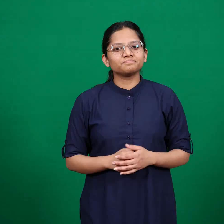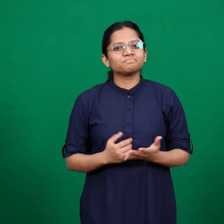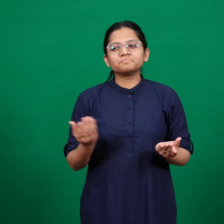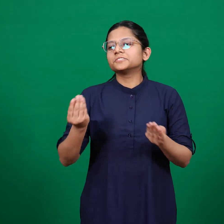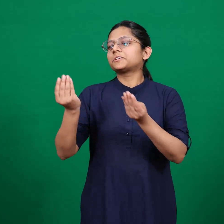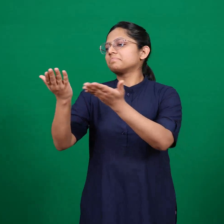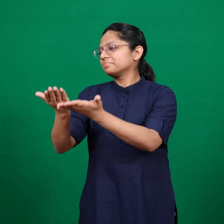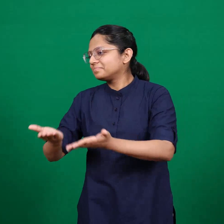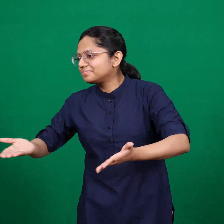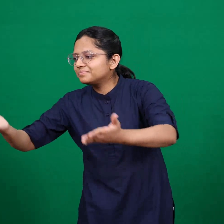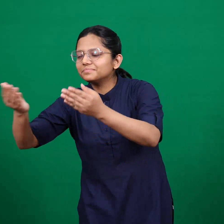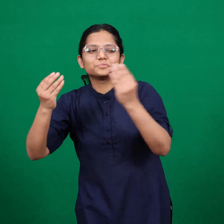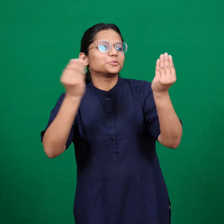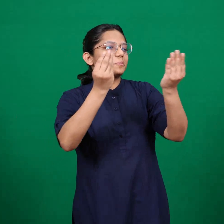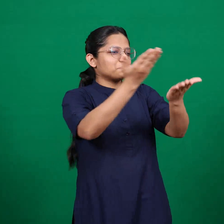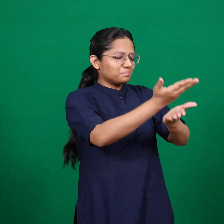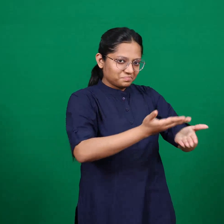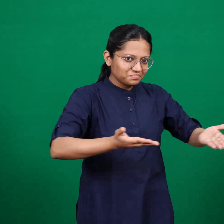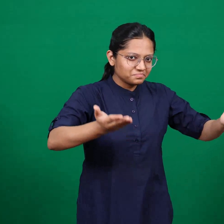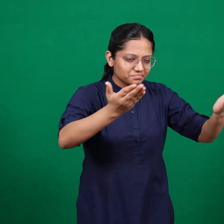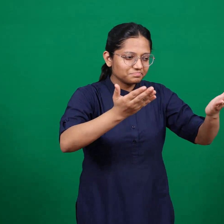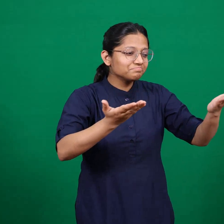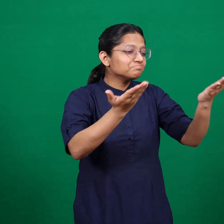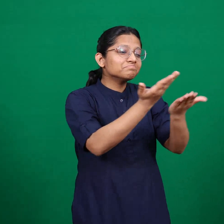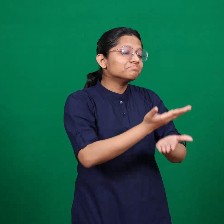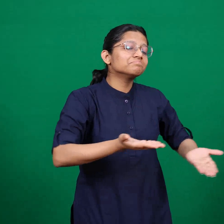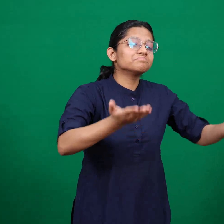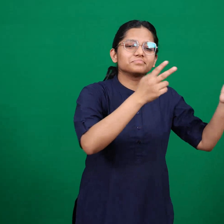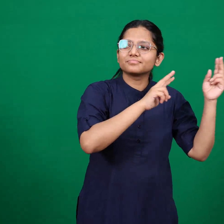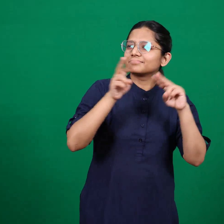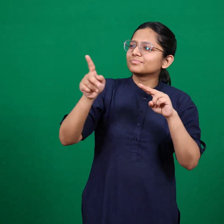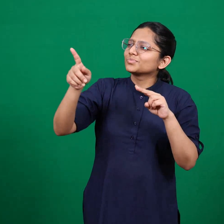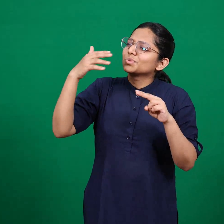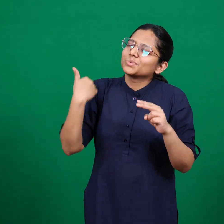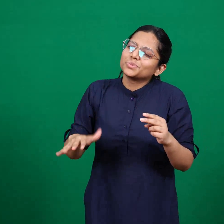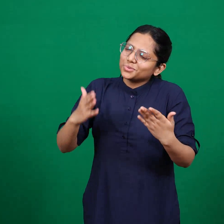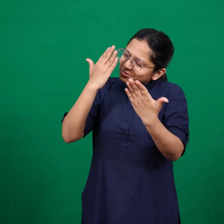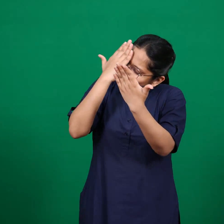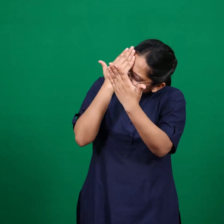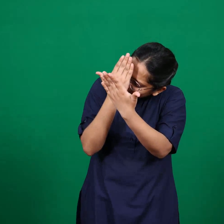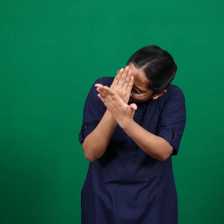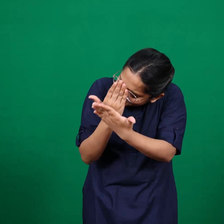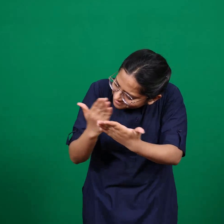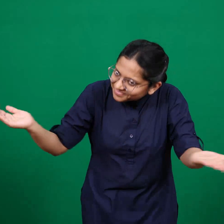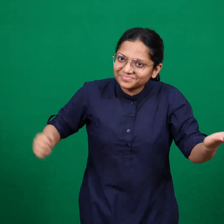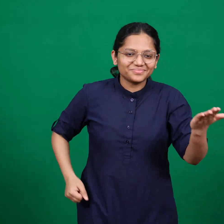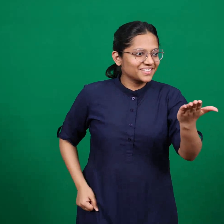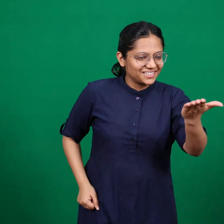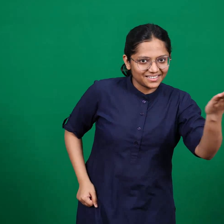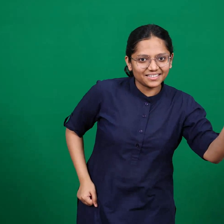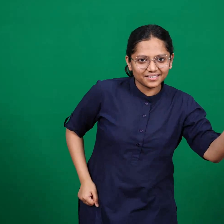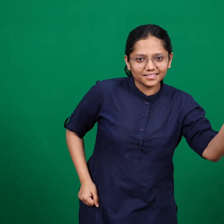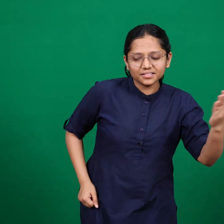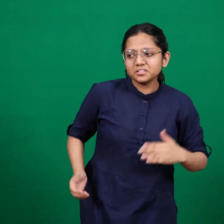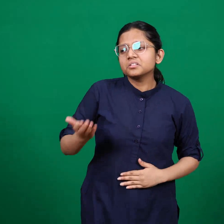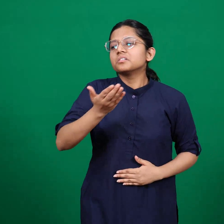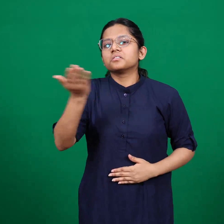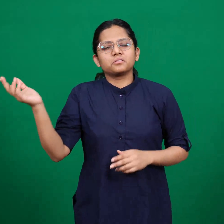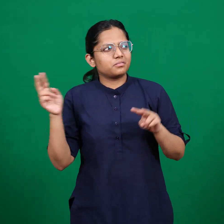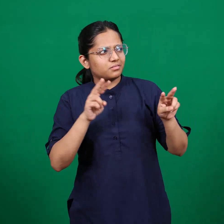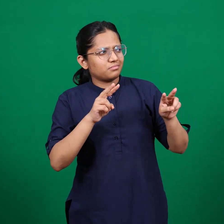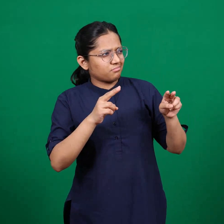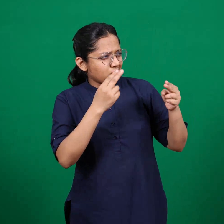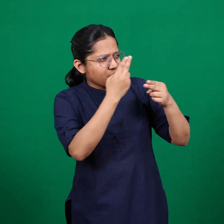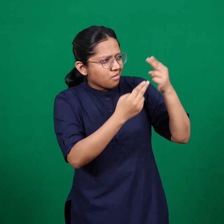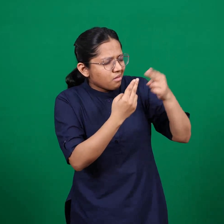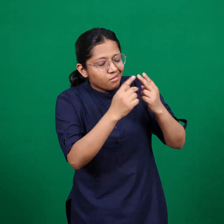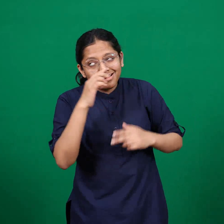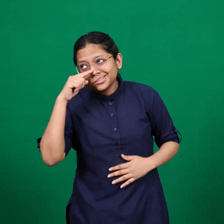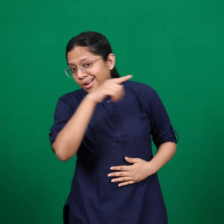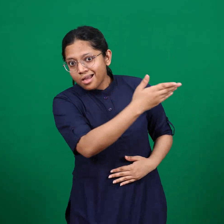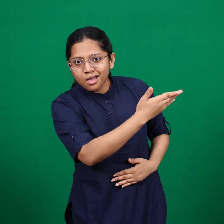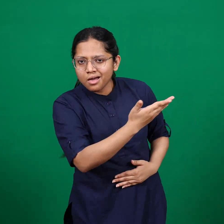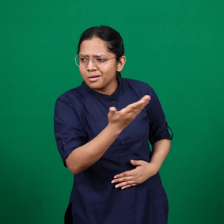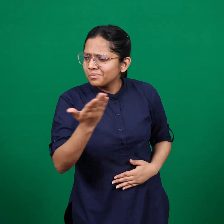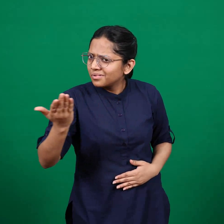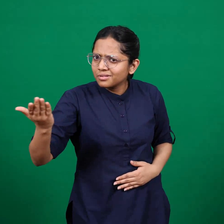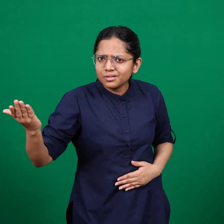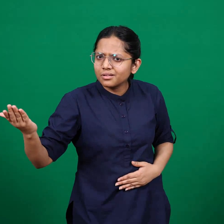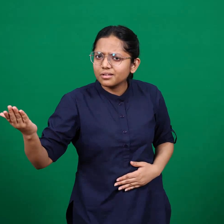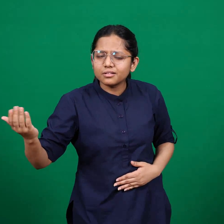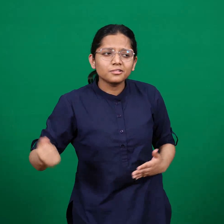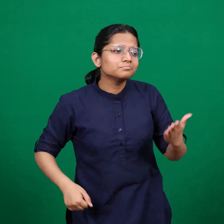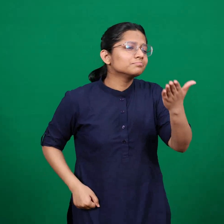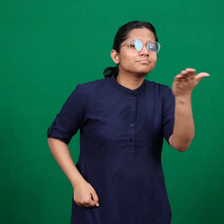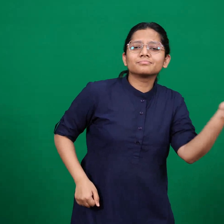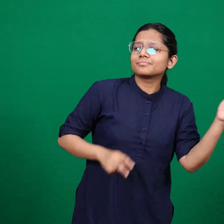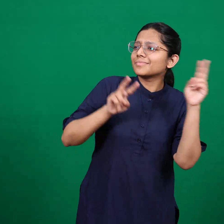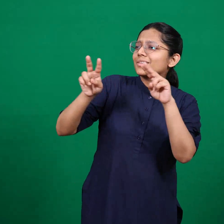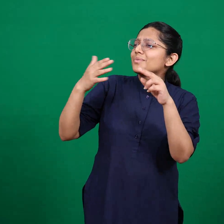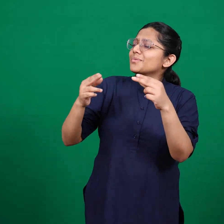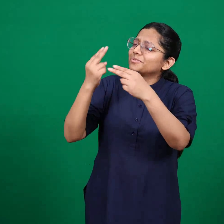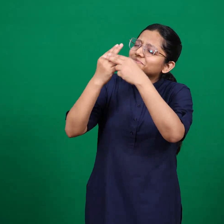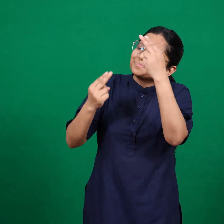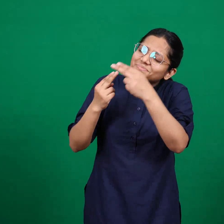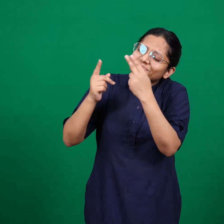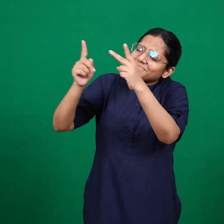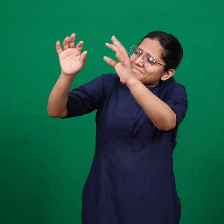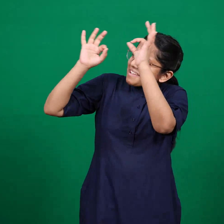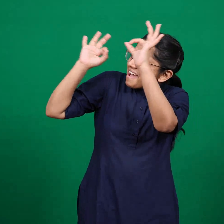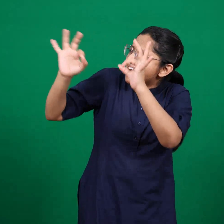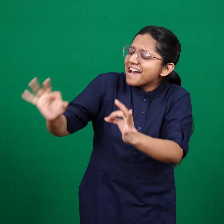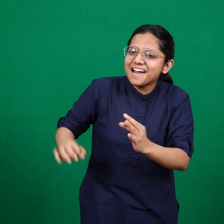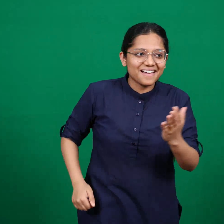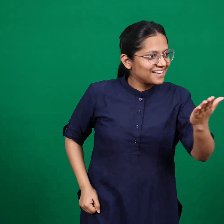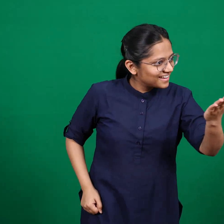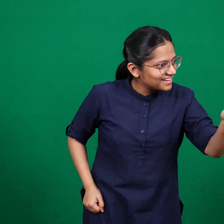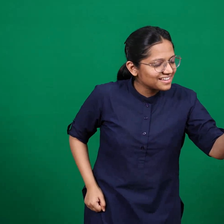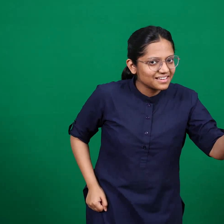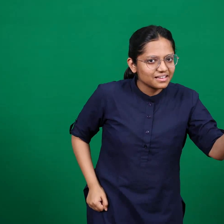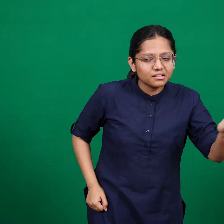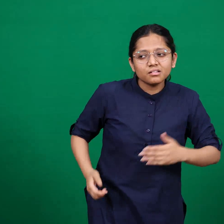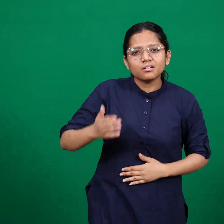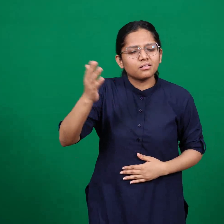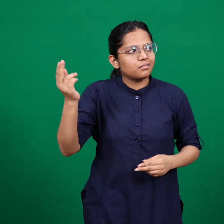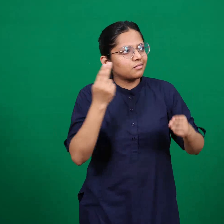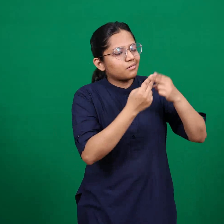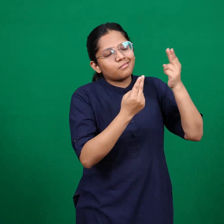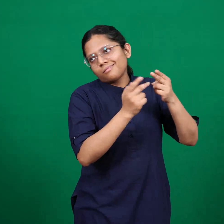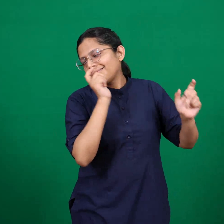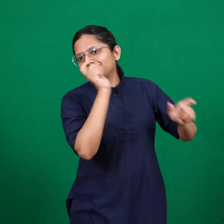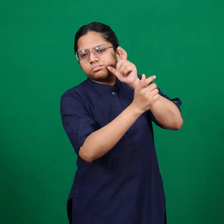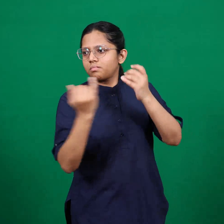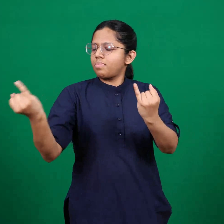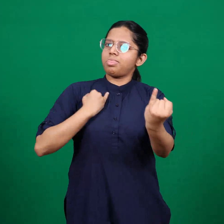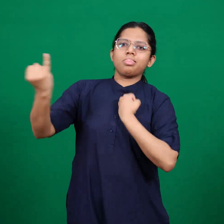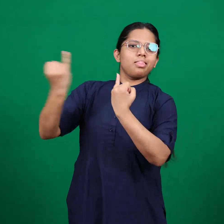through glory and dishonor, slander and praise;